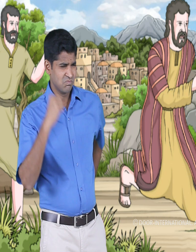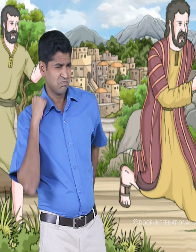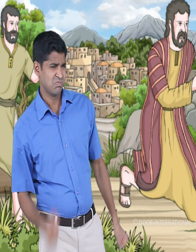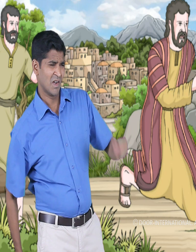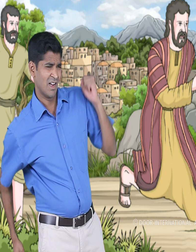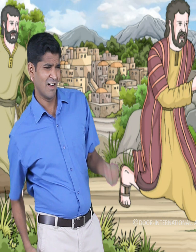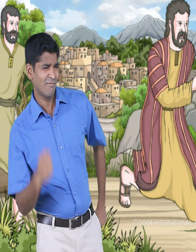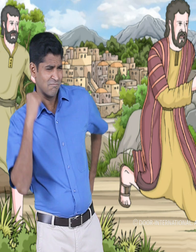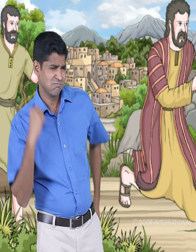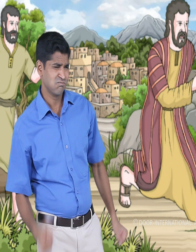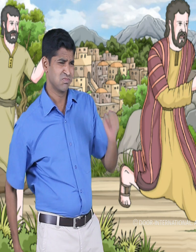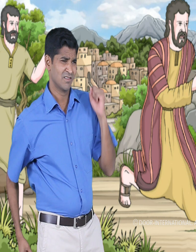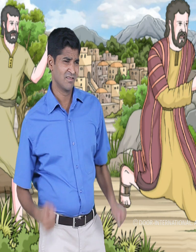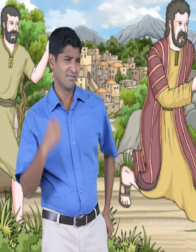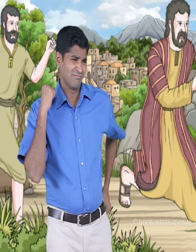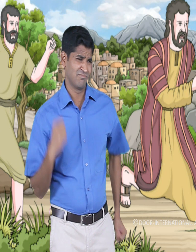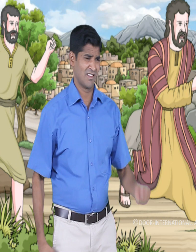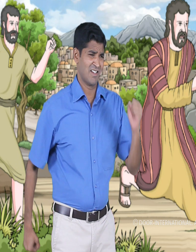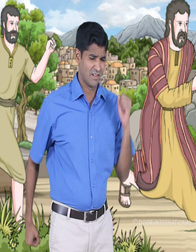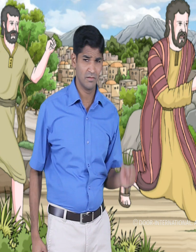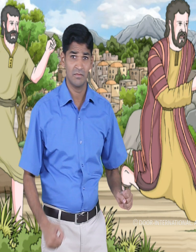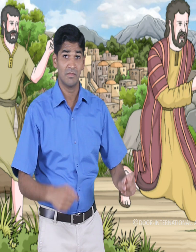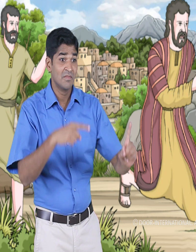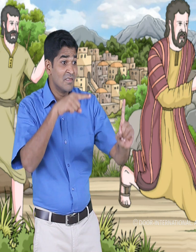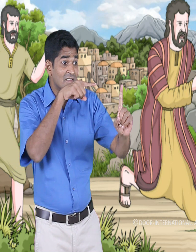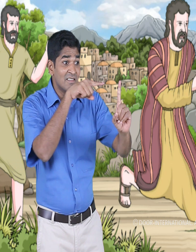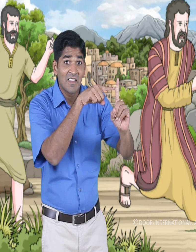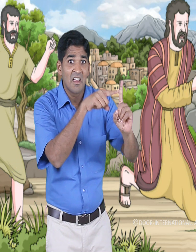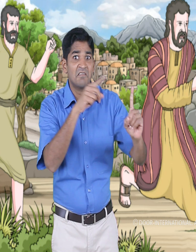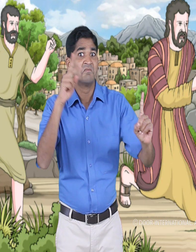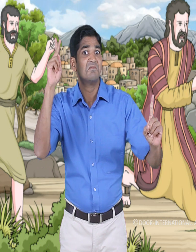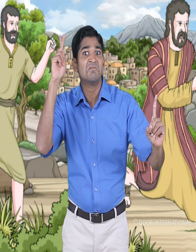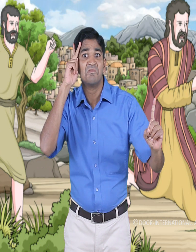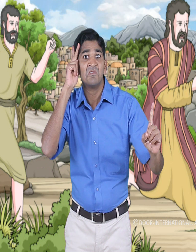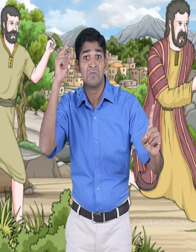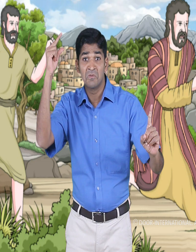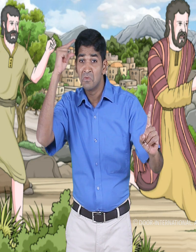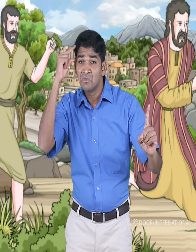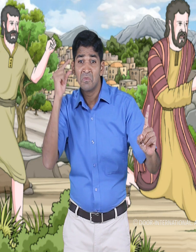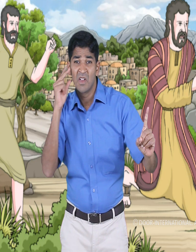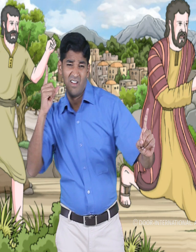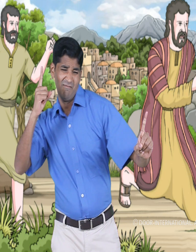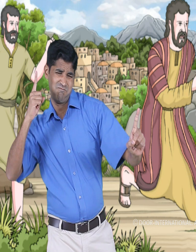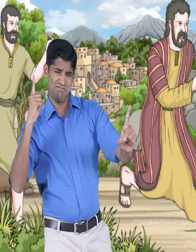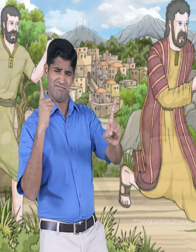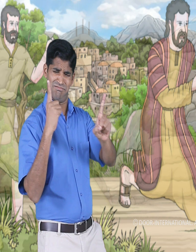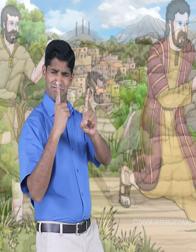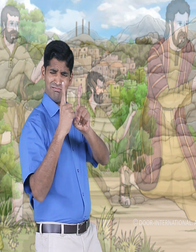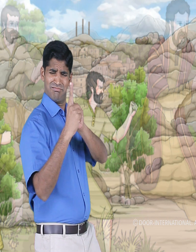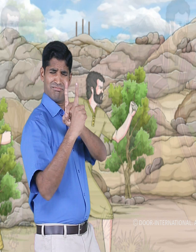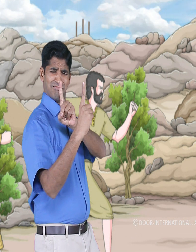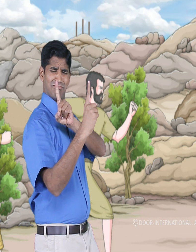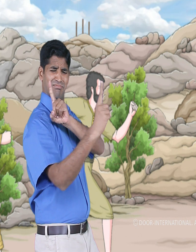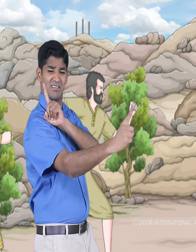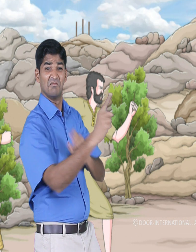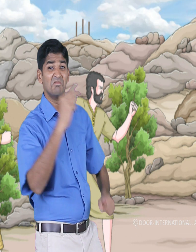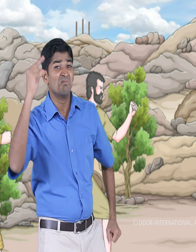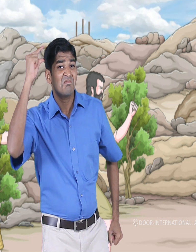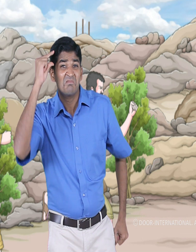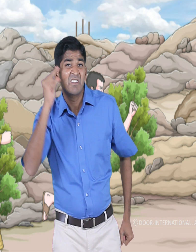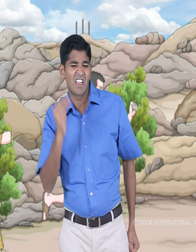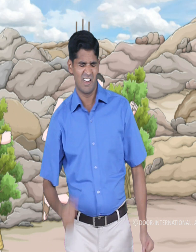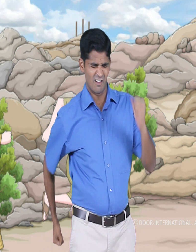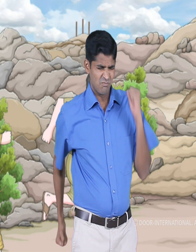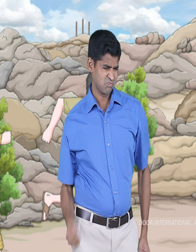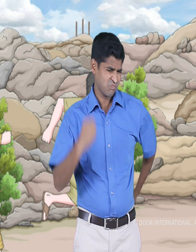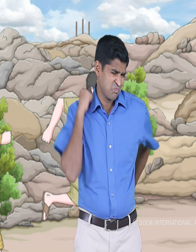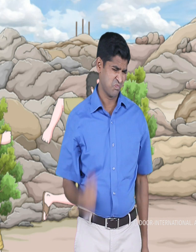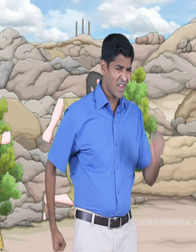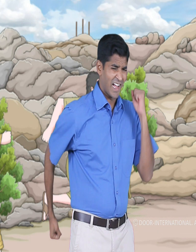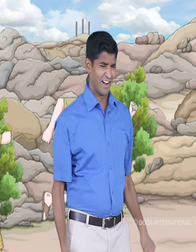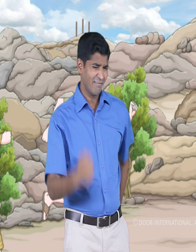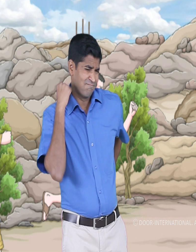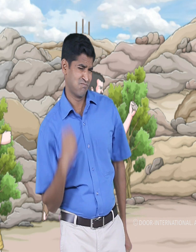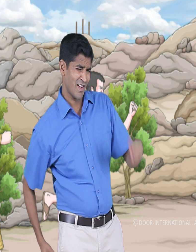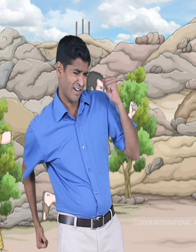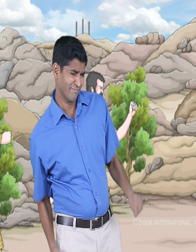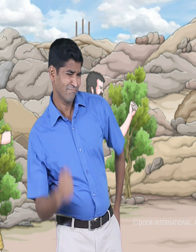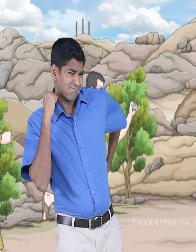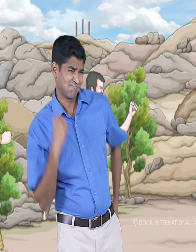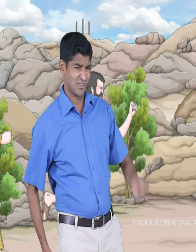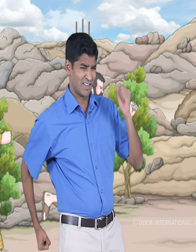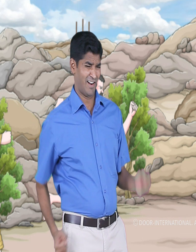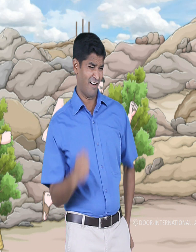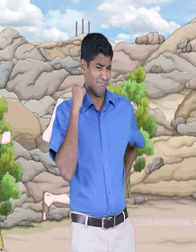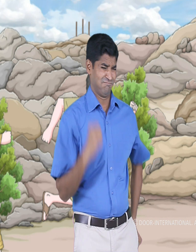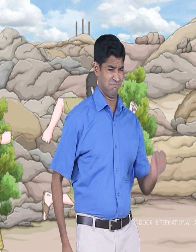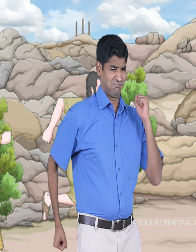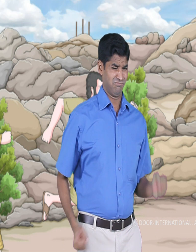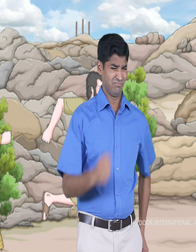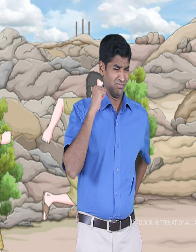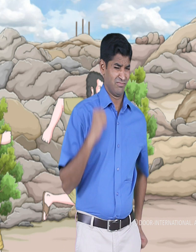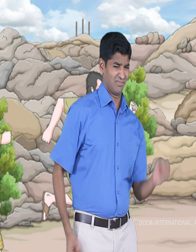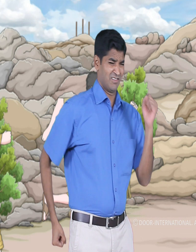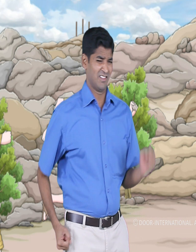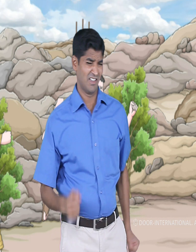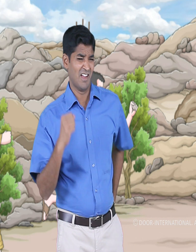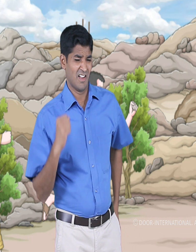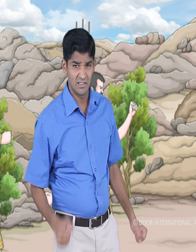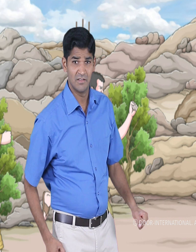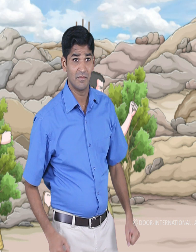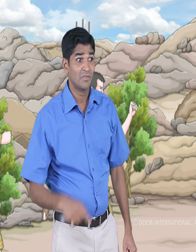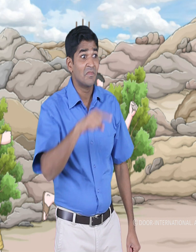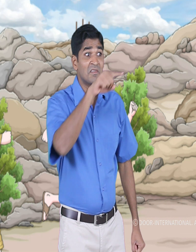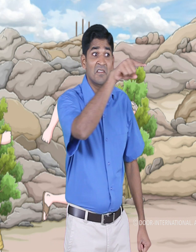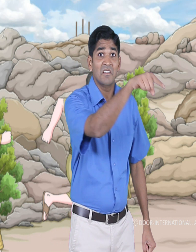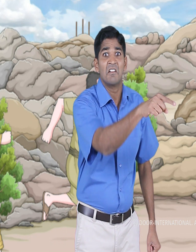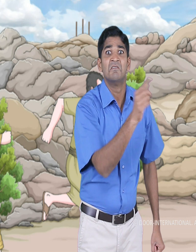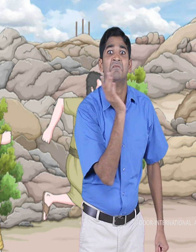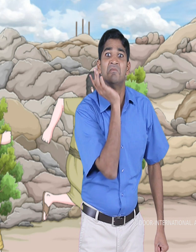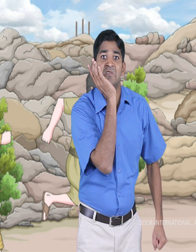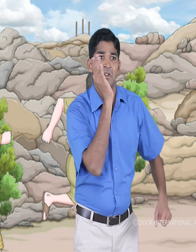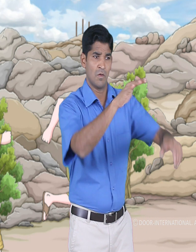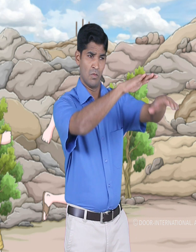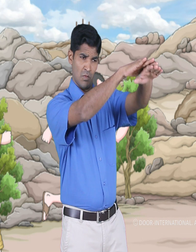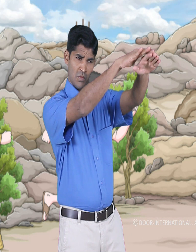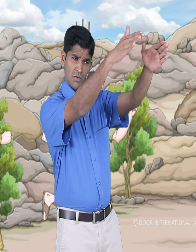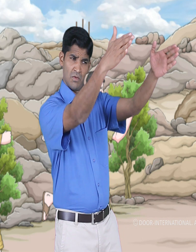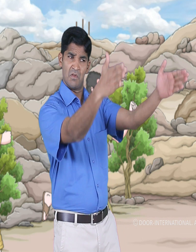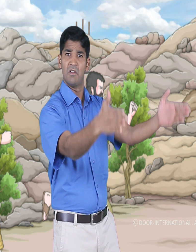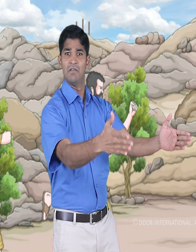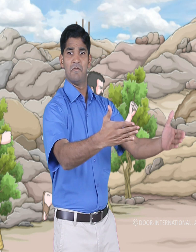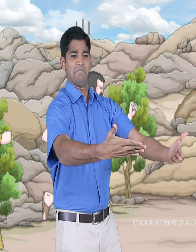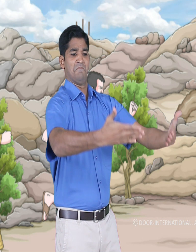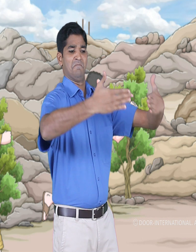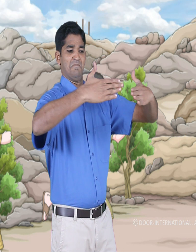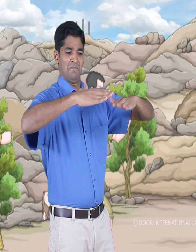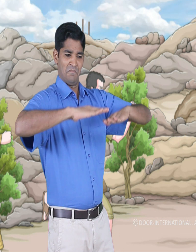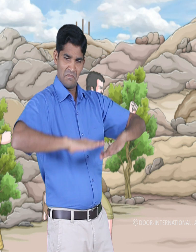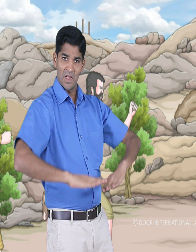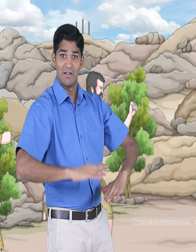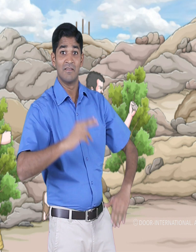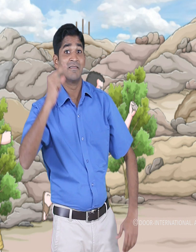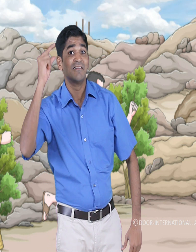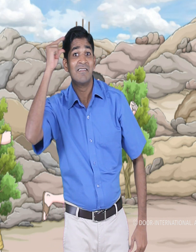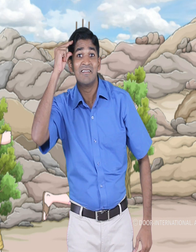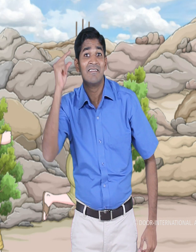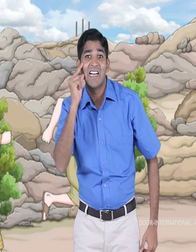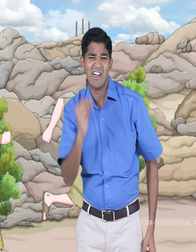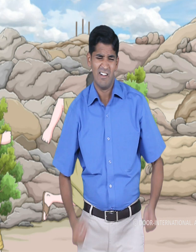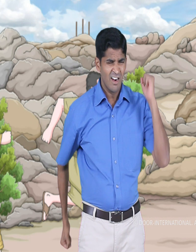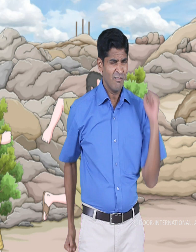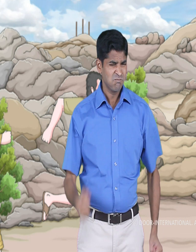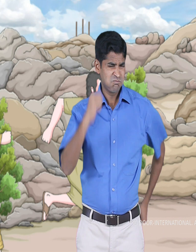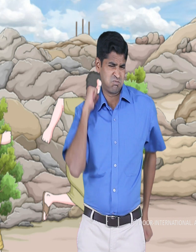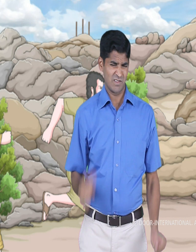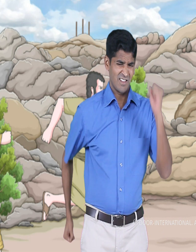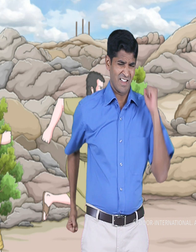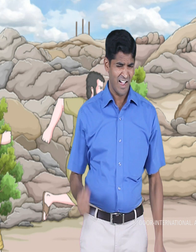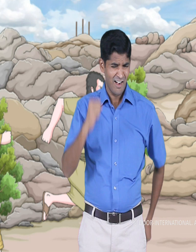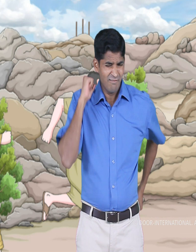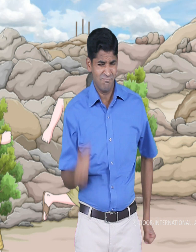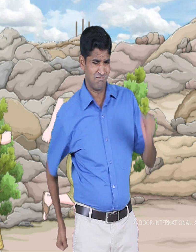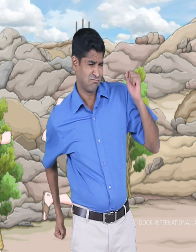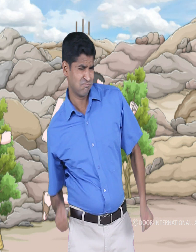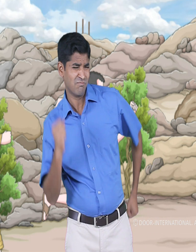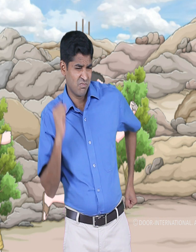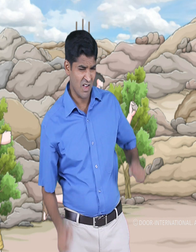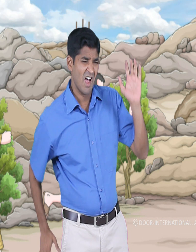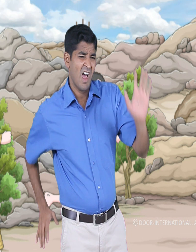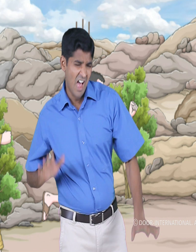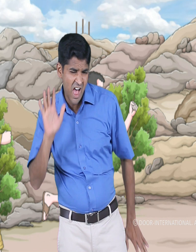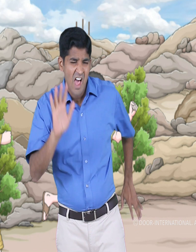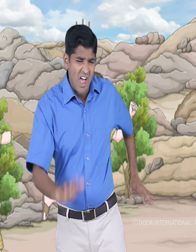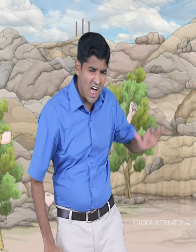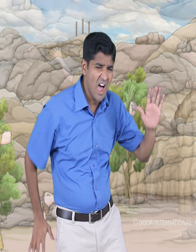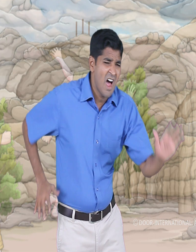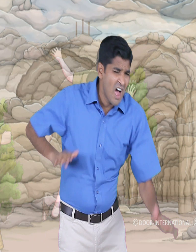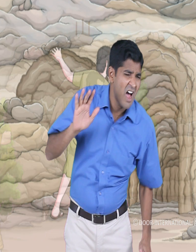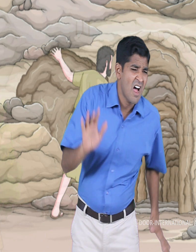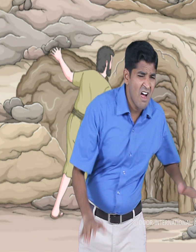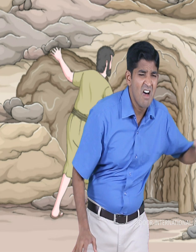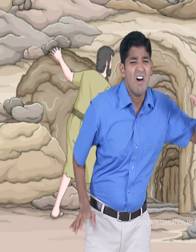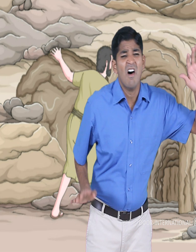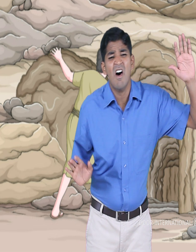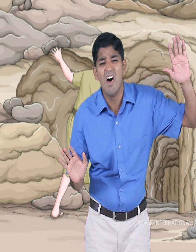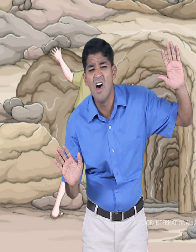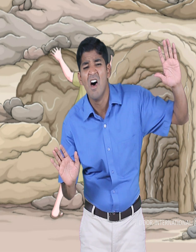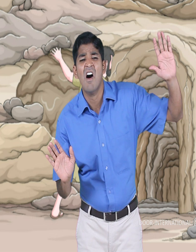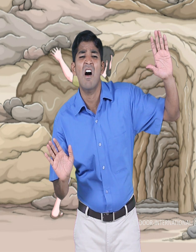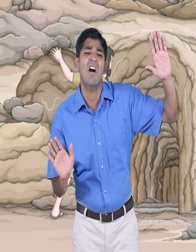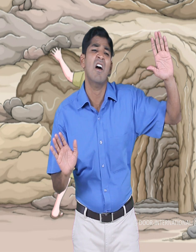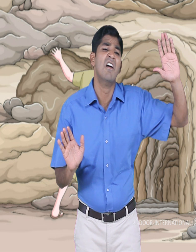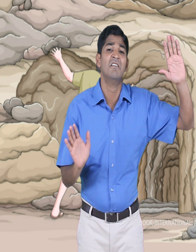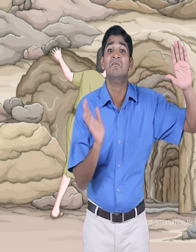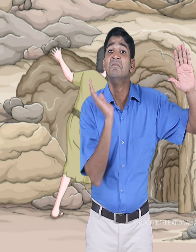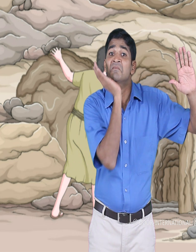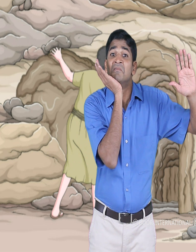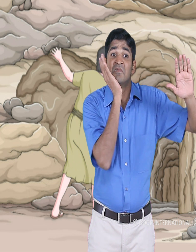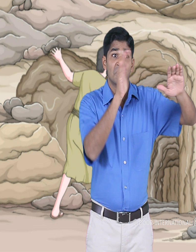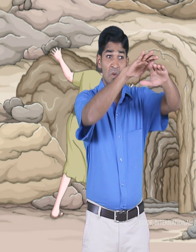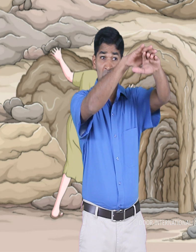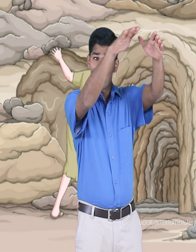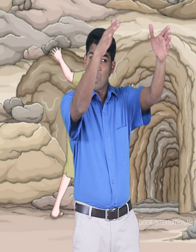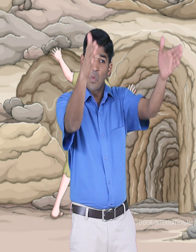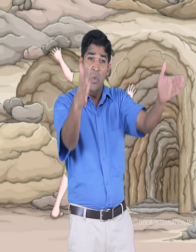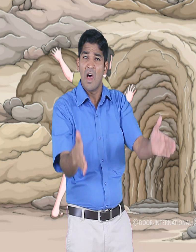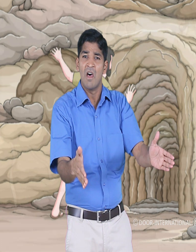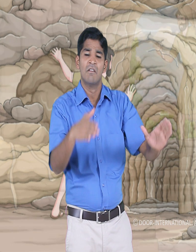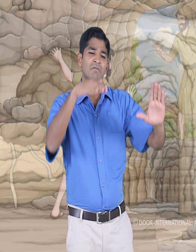The two were running together, but the other disciple outran Peter and reached the tomb first.